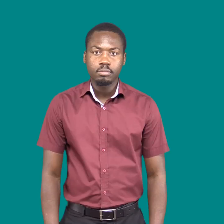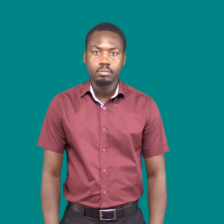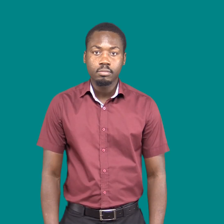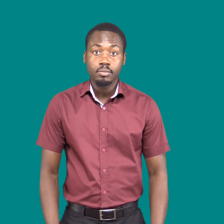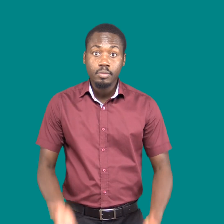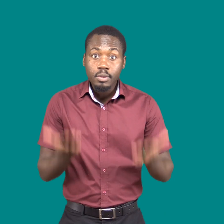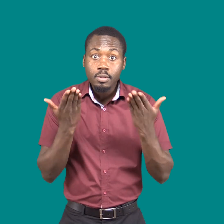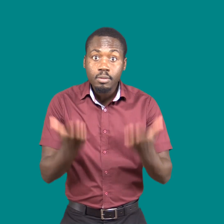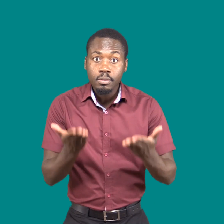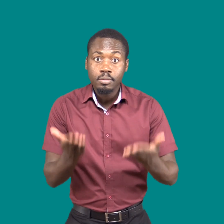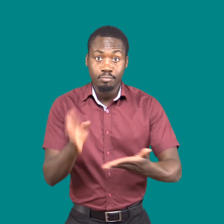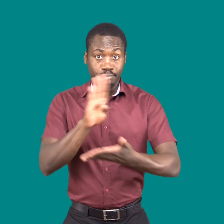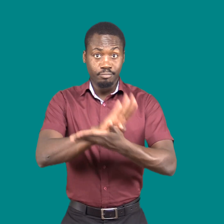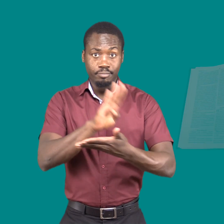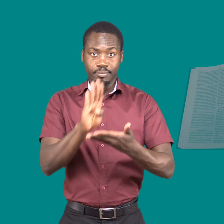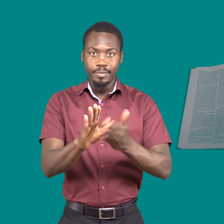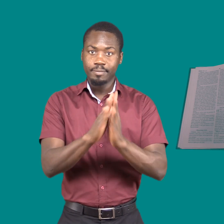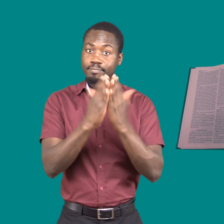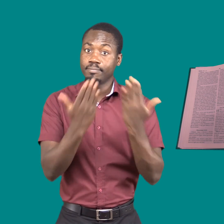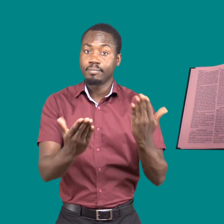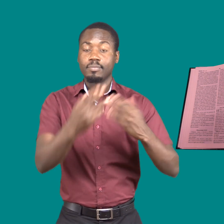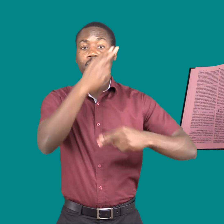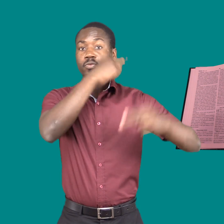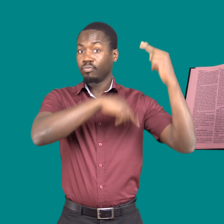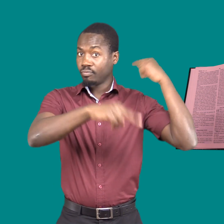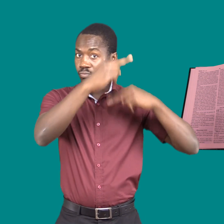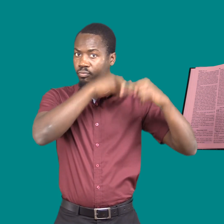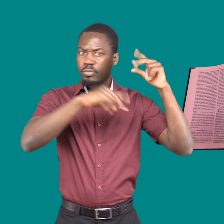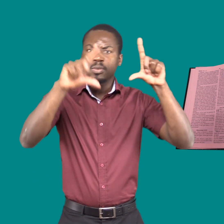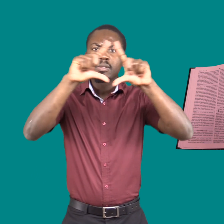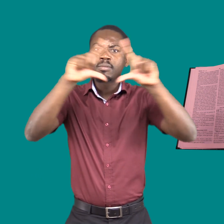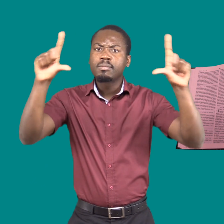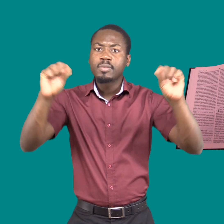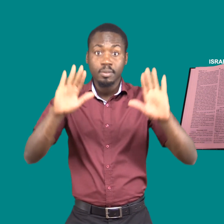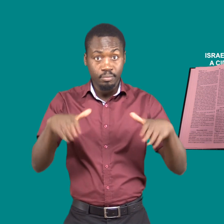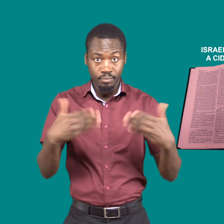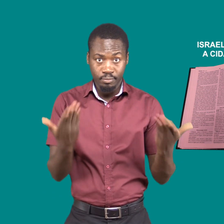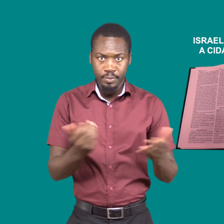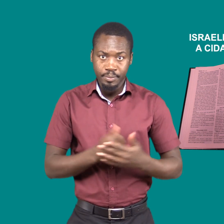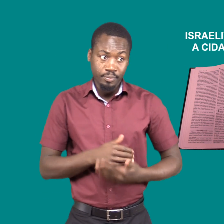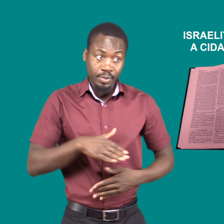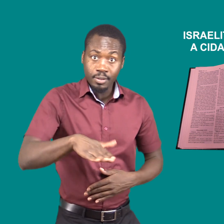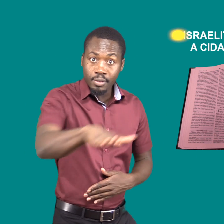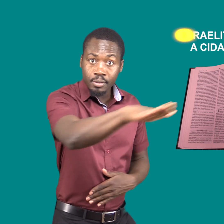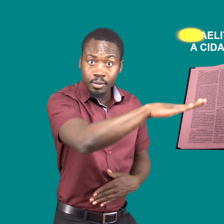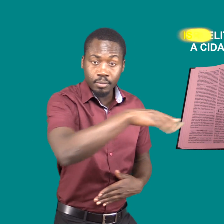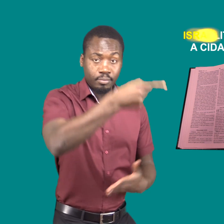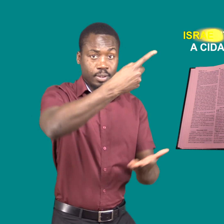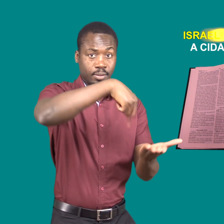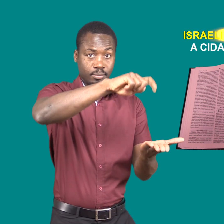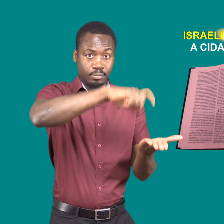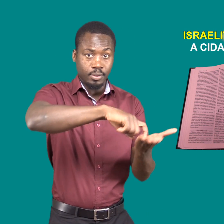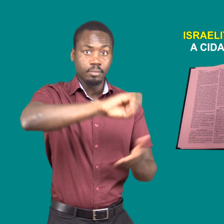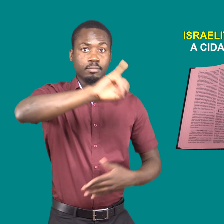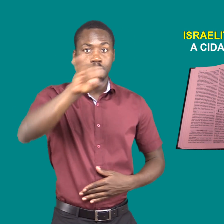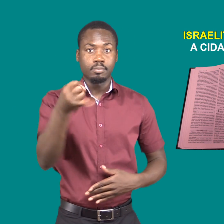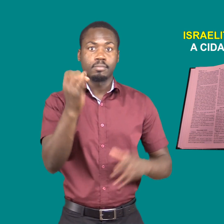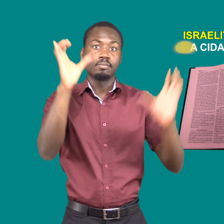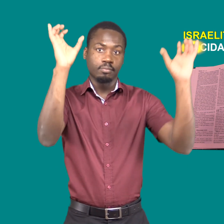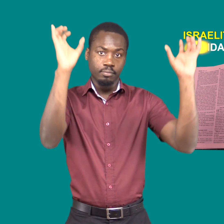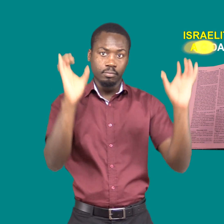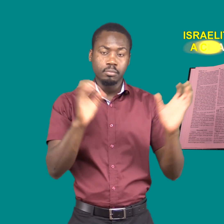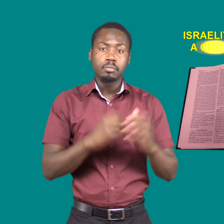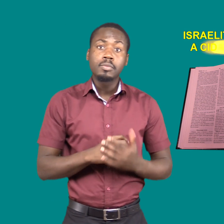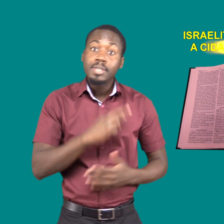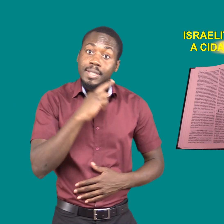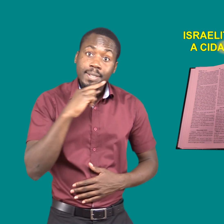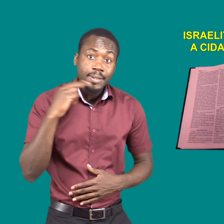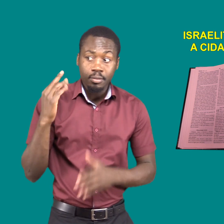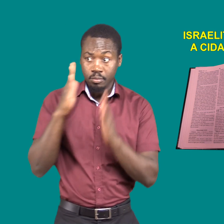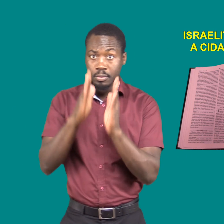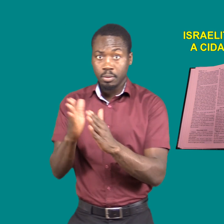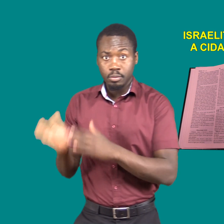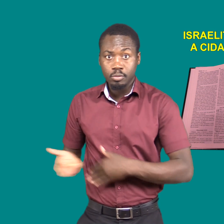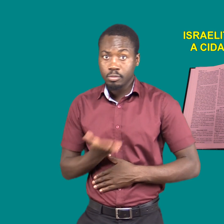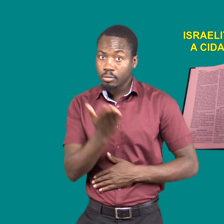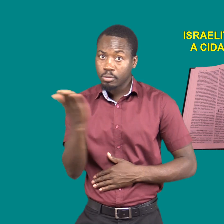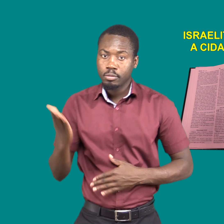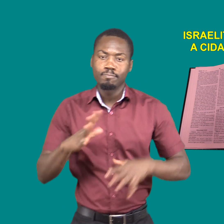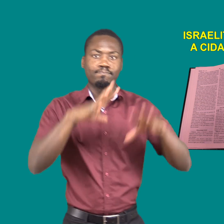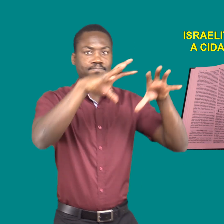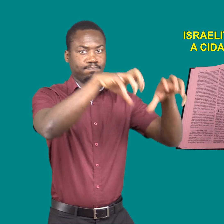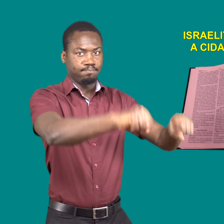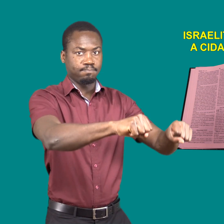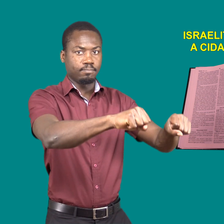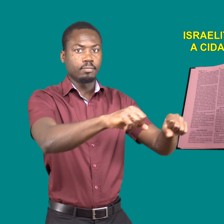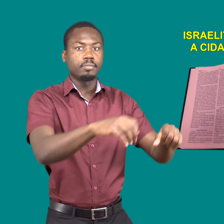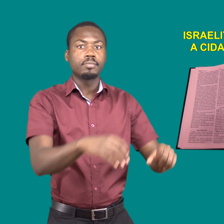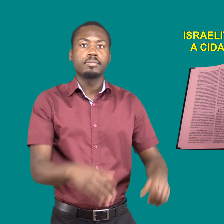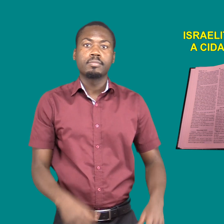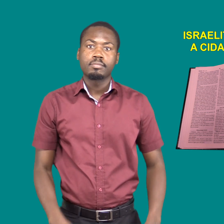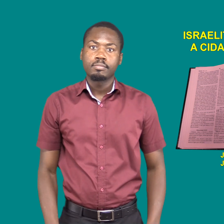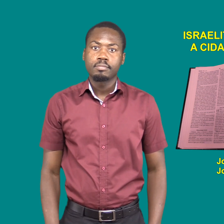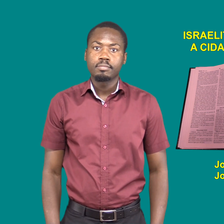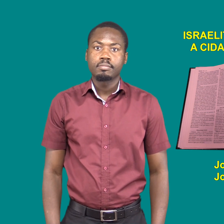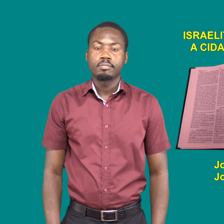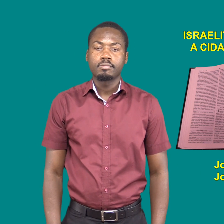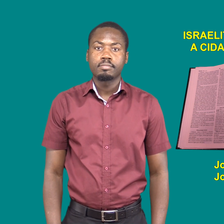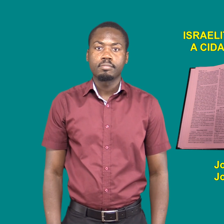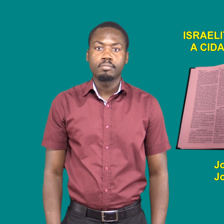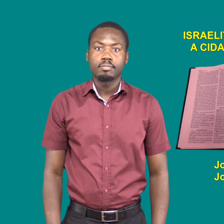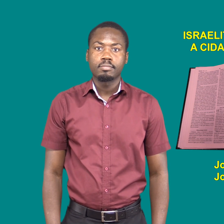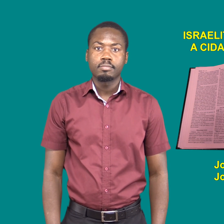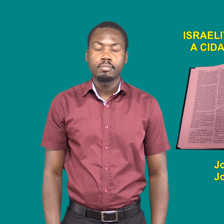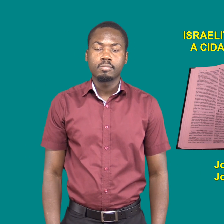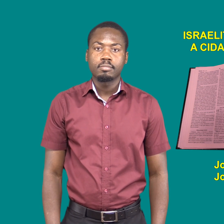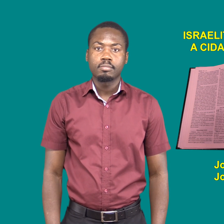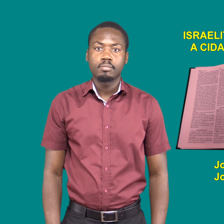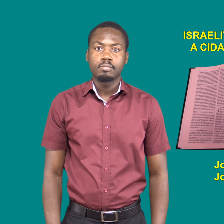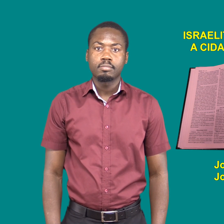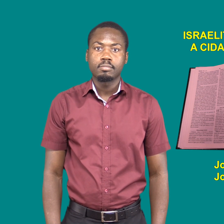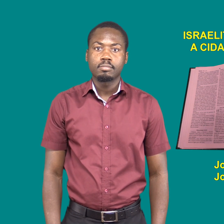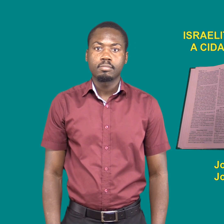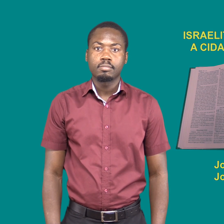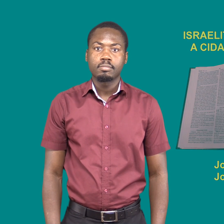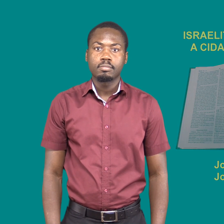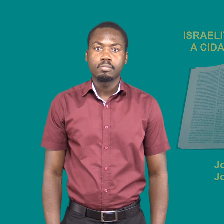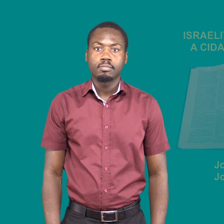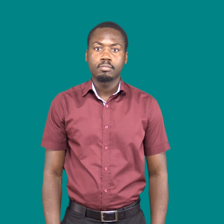Israelites capture the city of Jericho